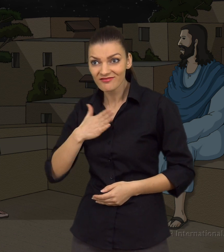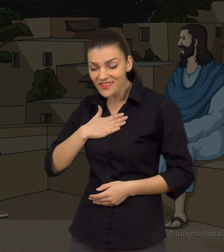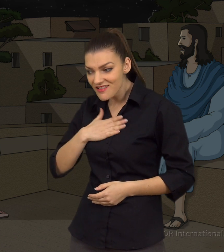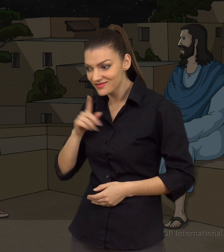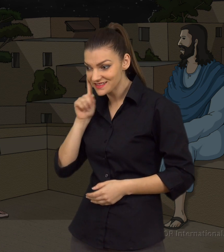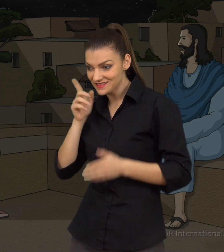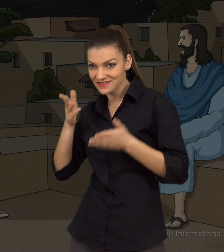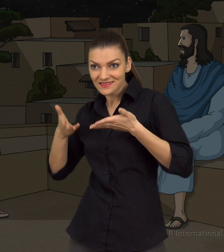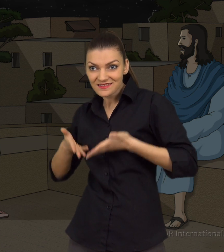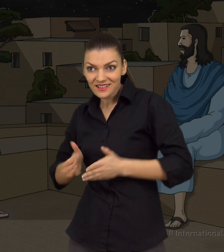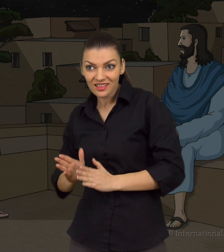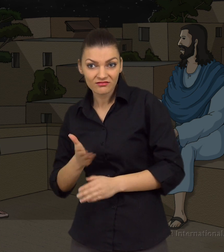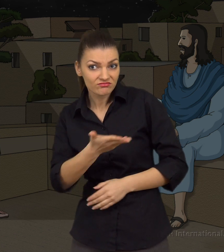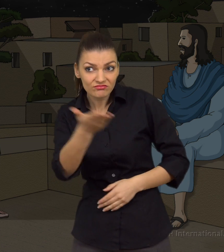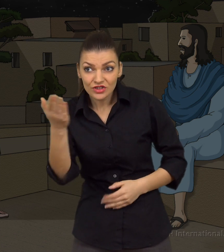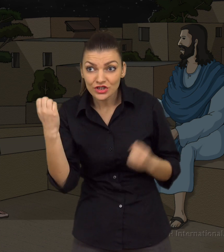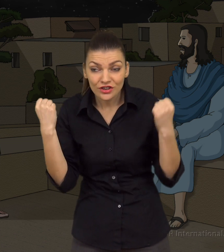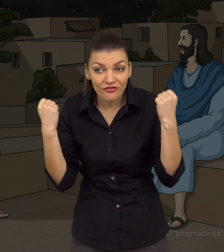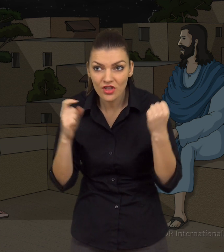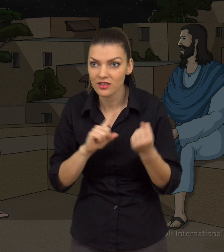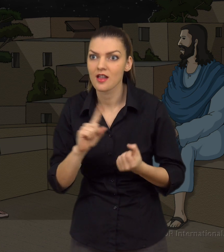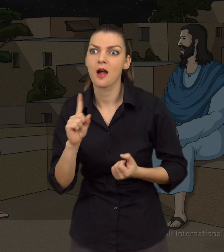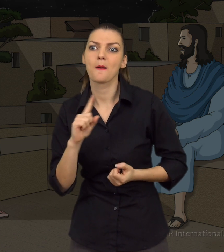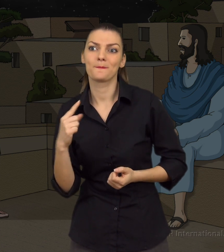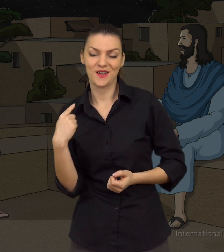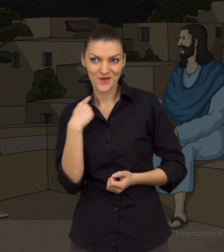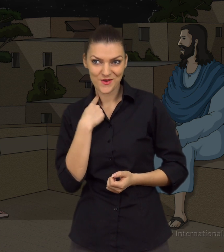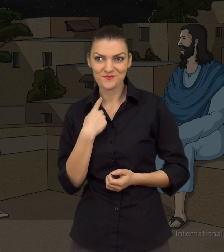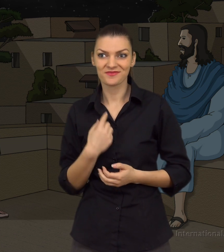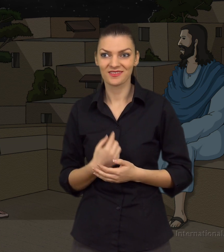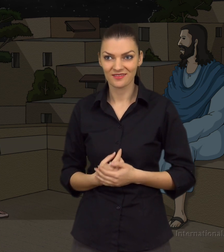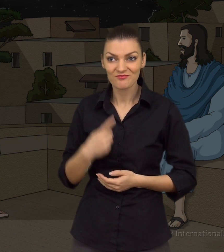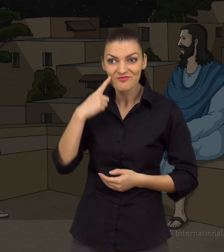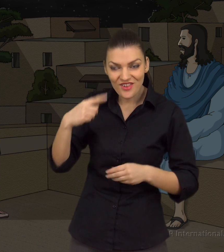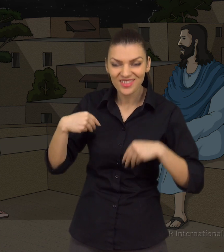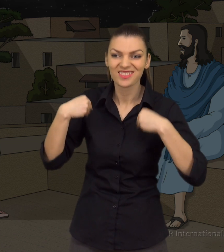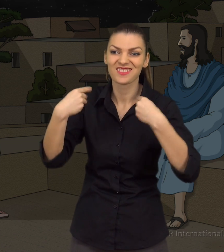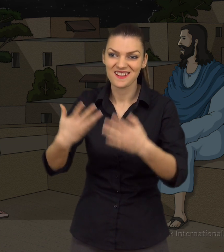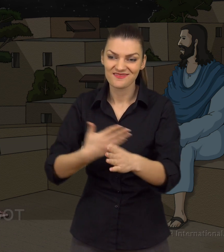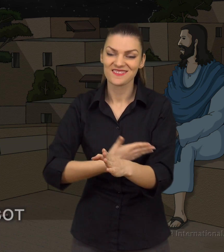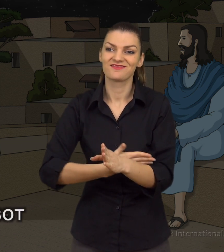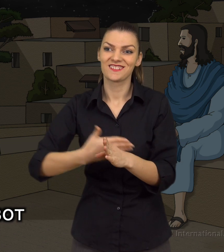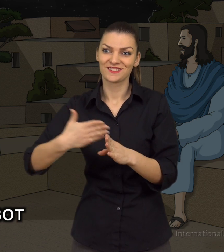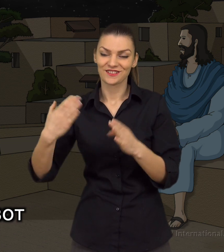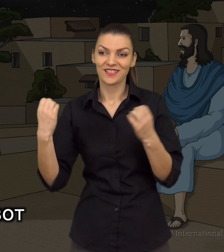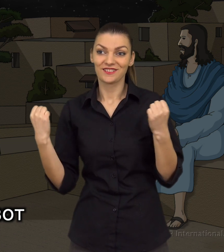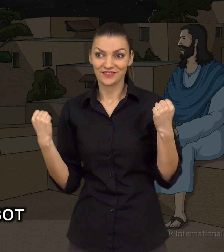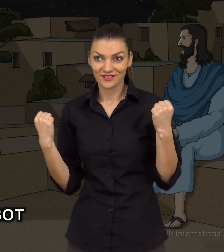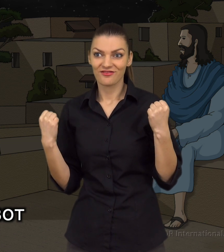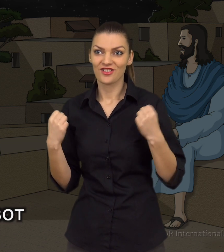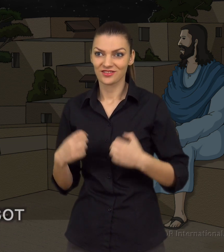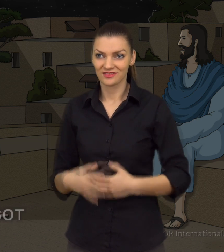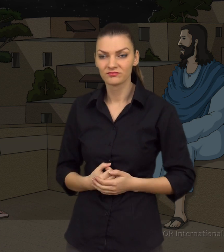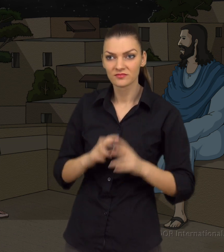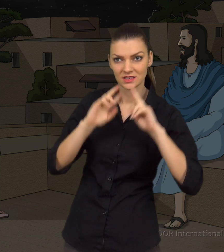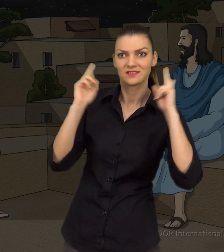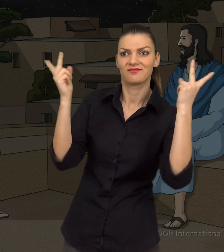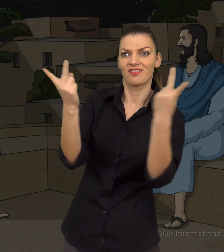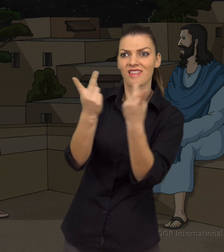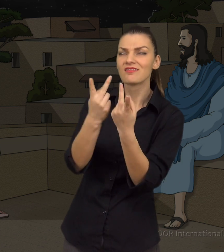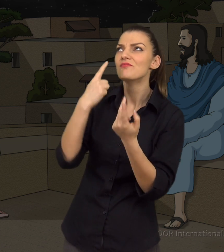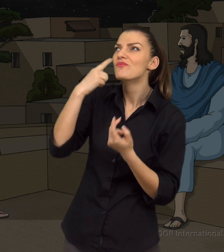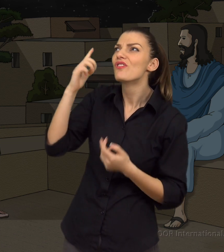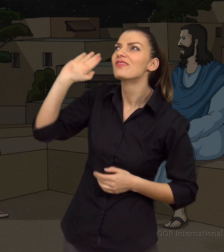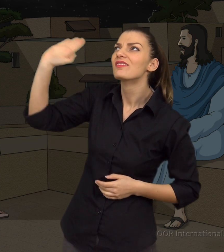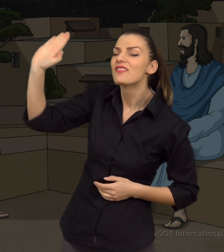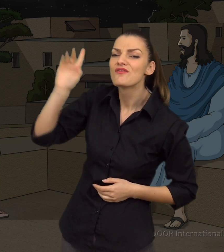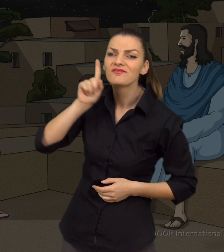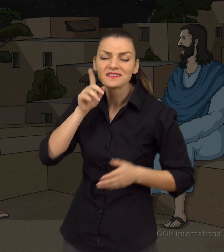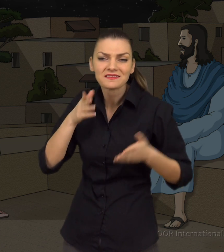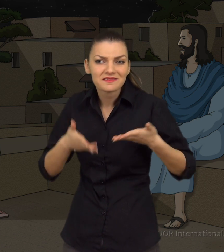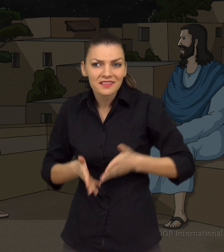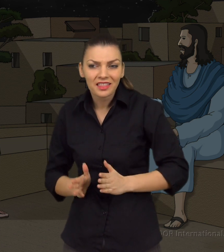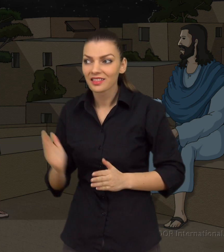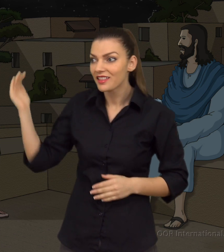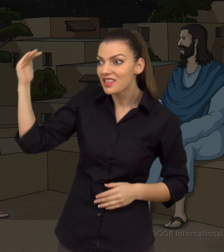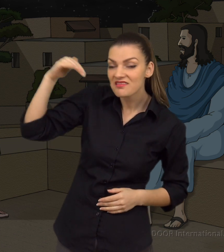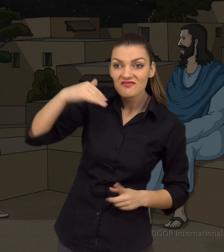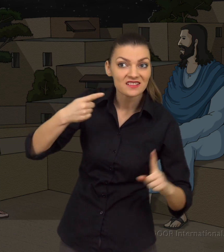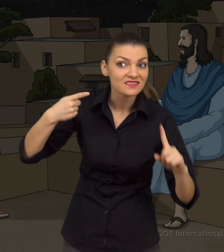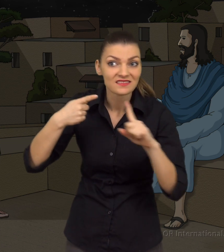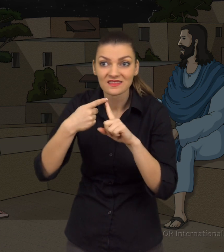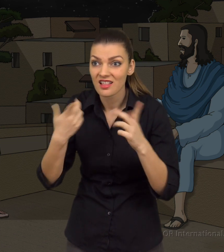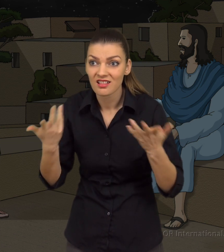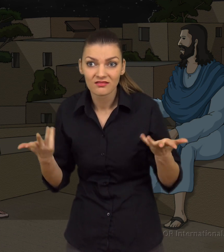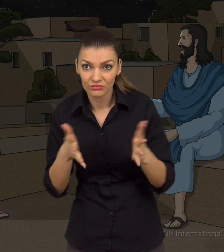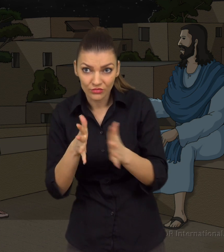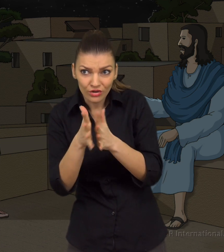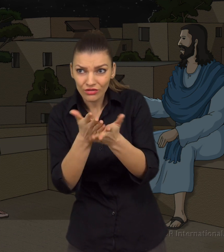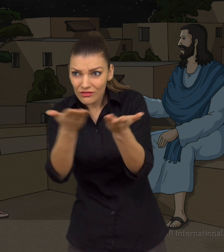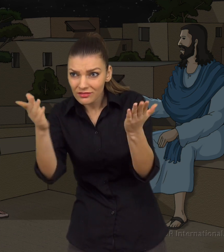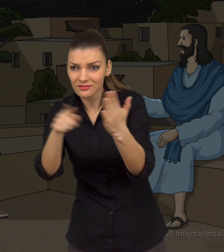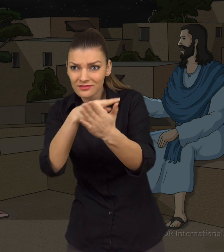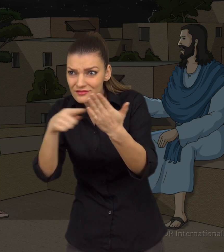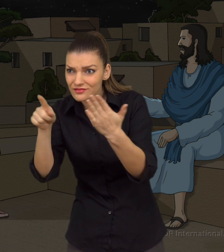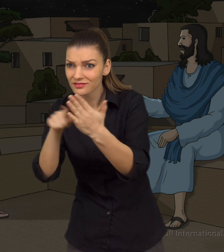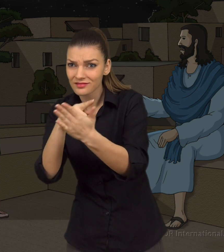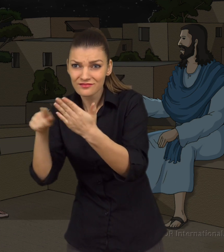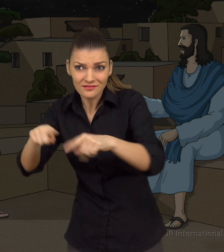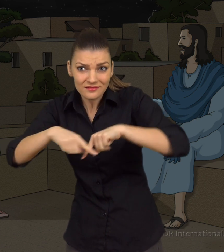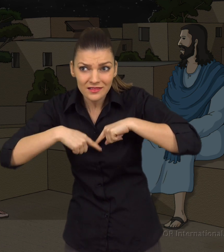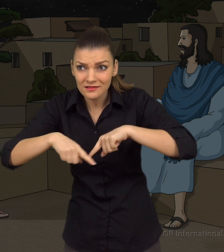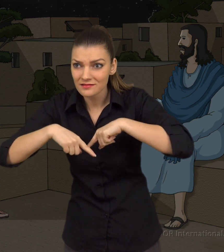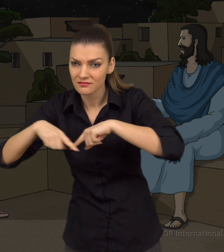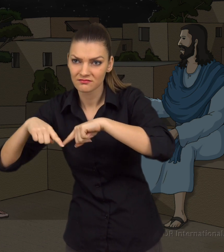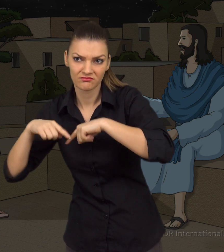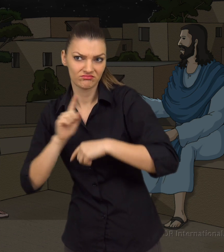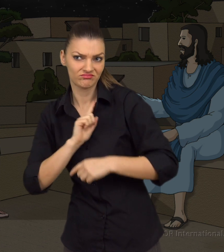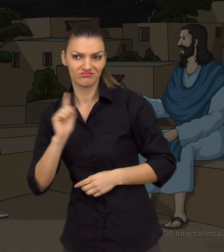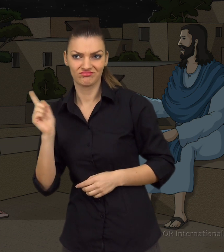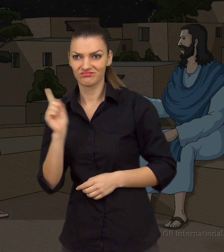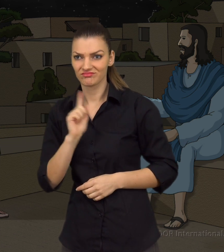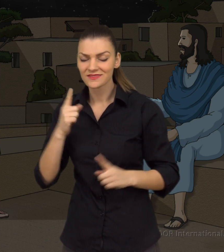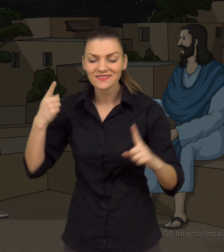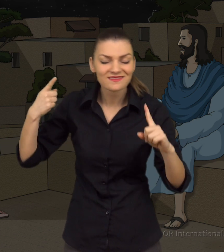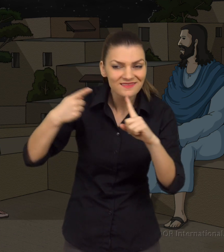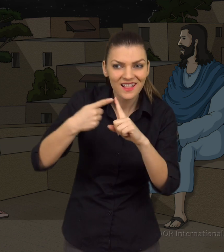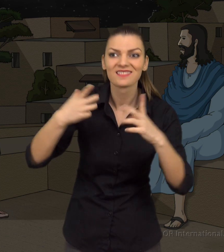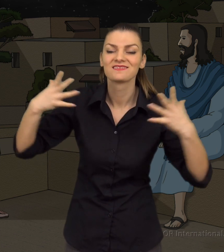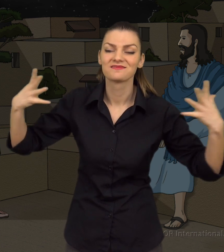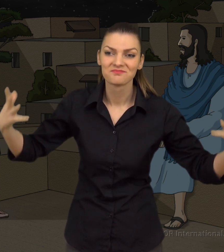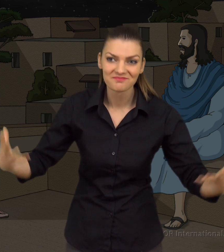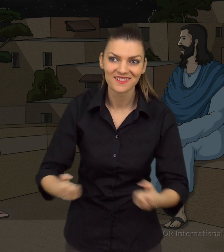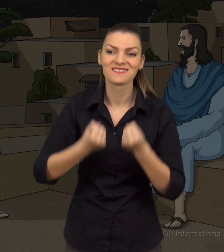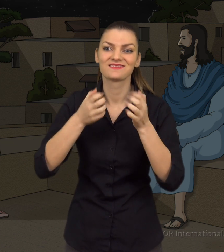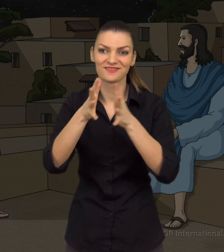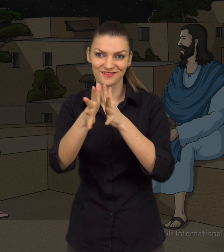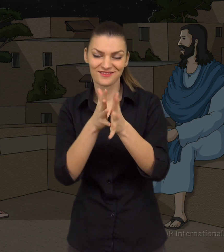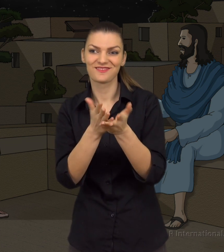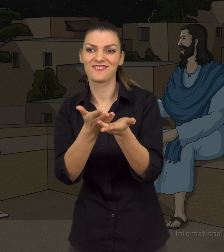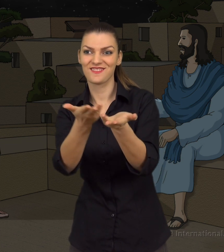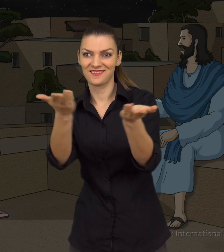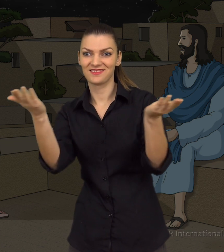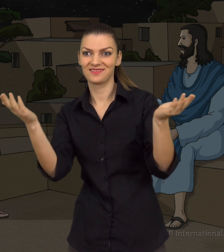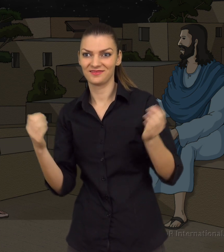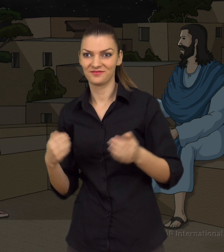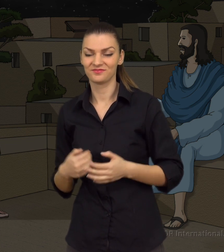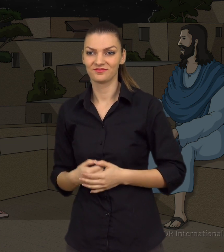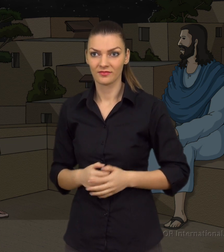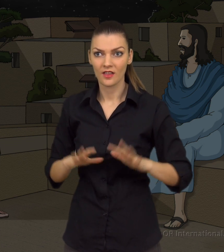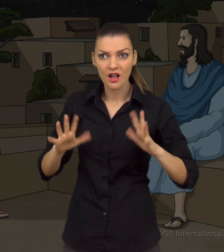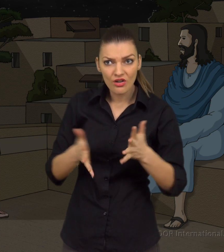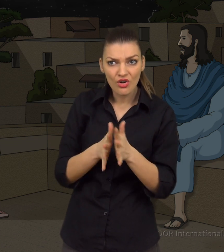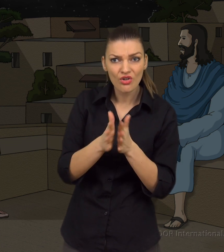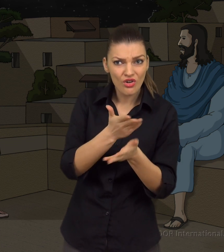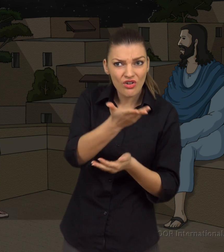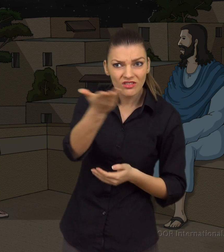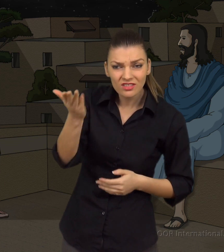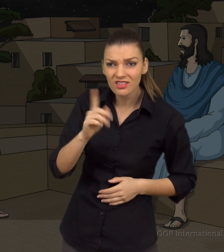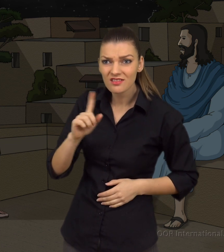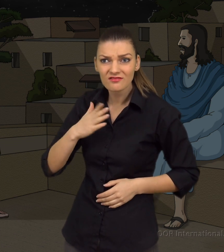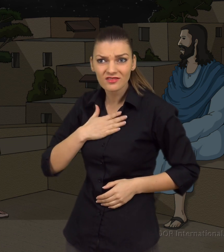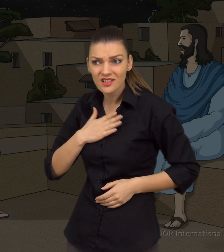For God did not send His Son into the world to condemn the world, but to save the world through Him.